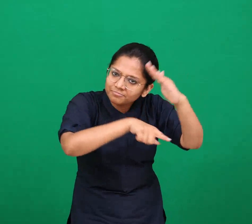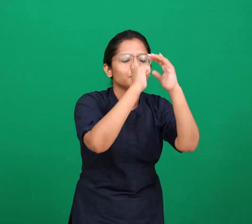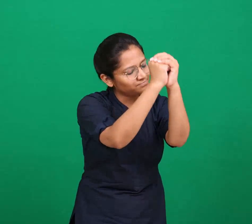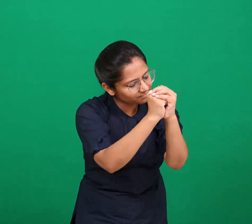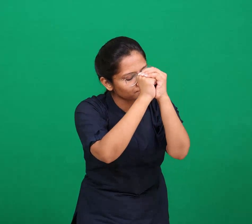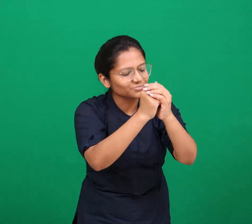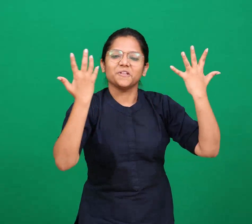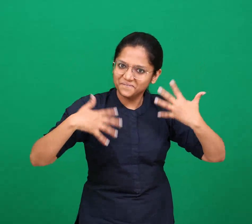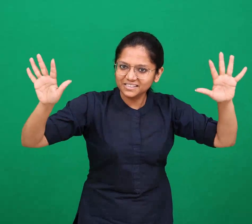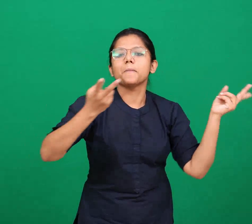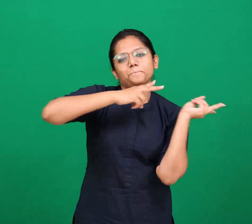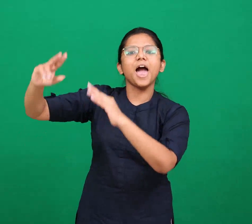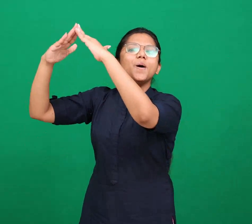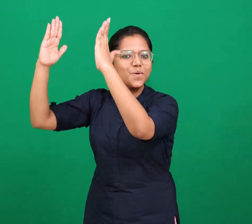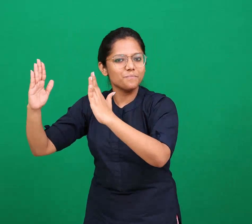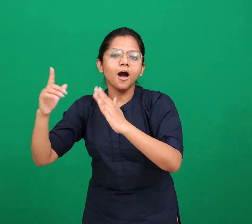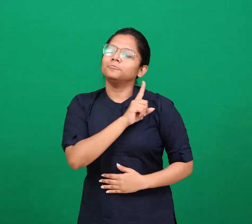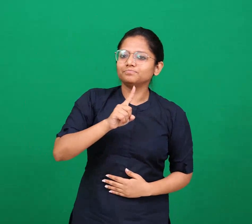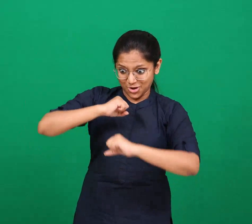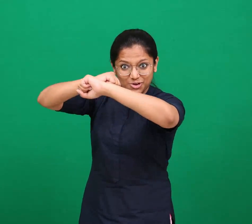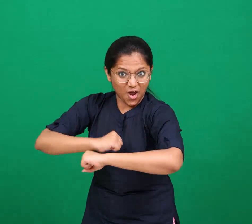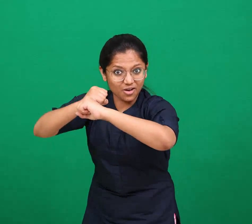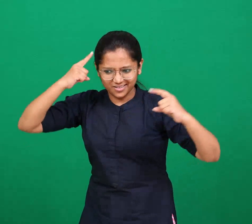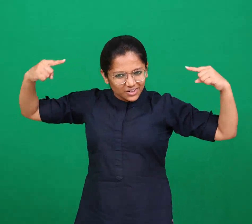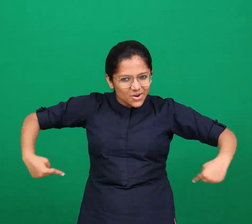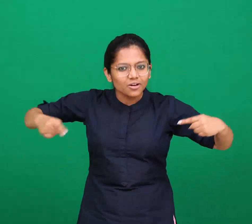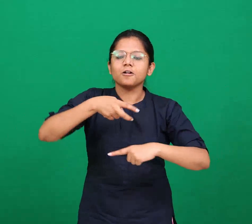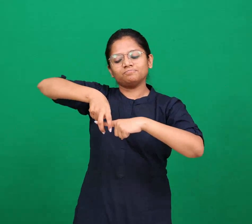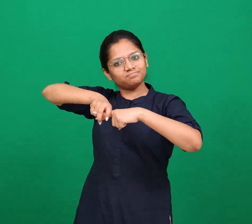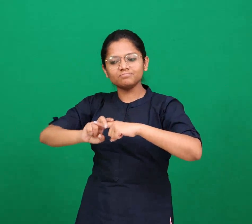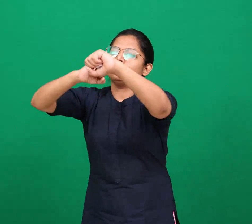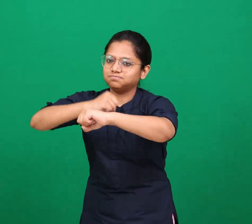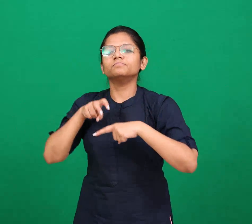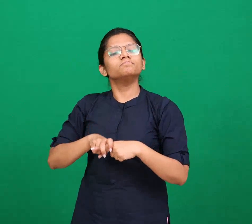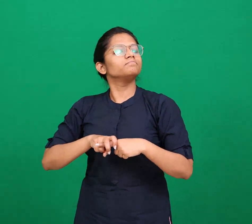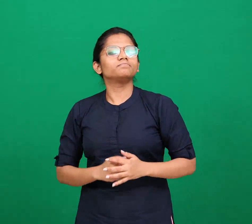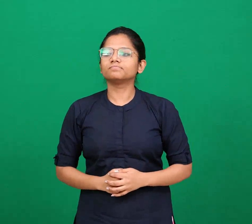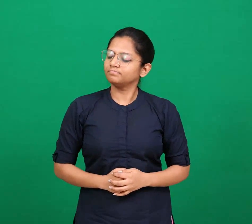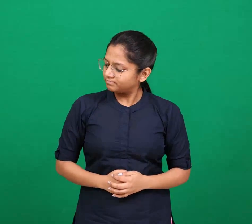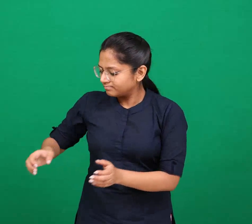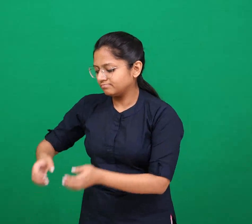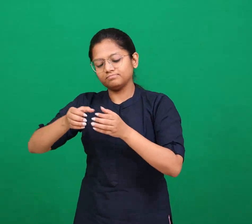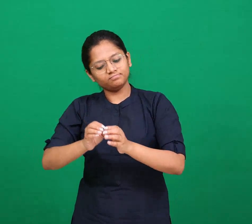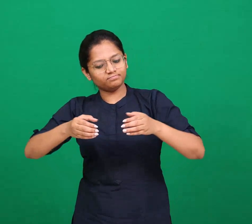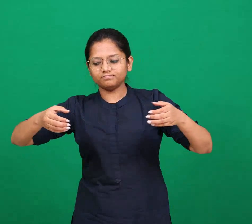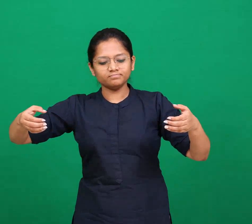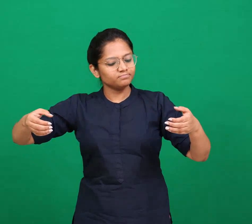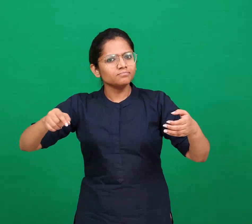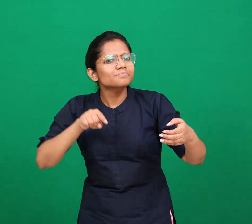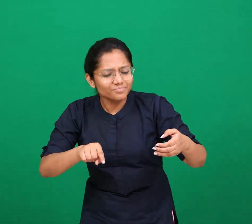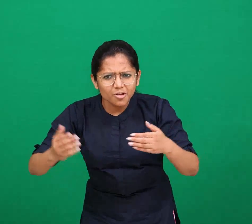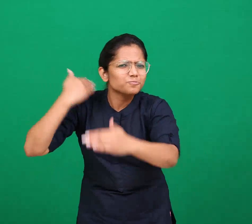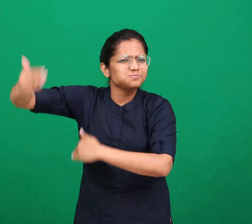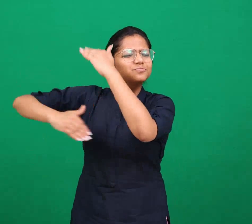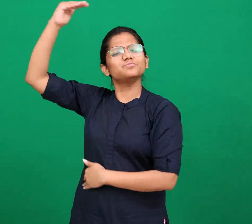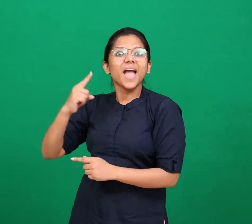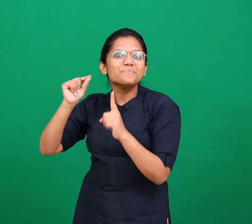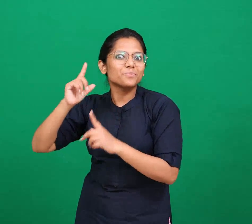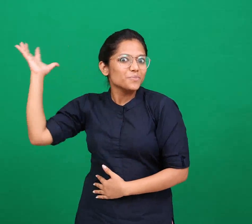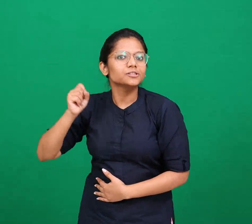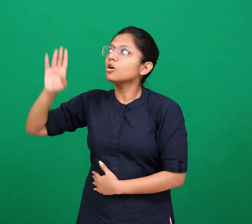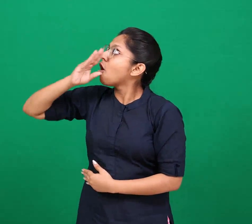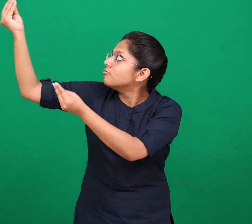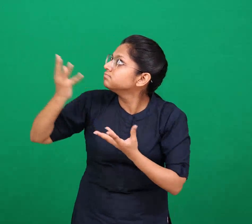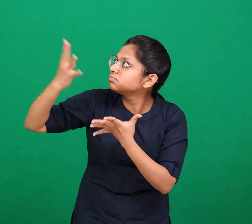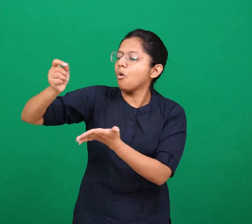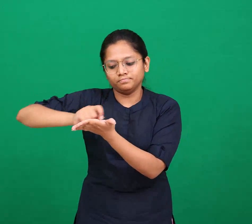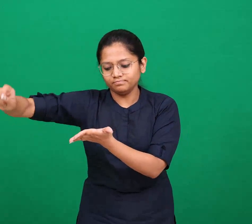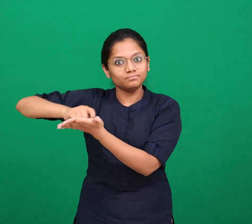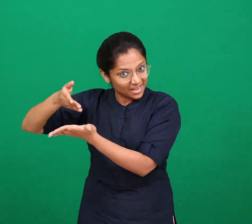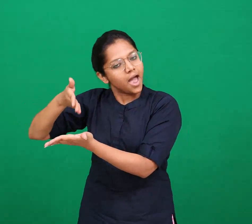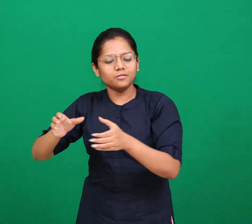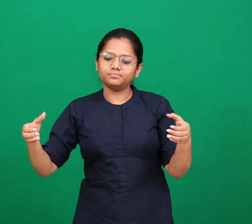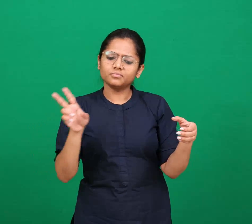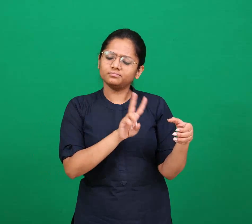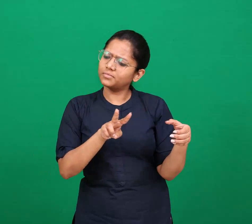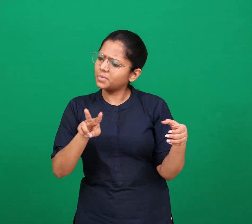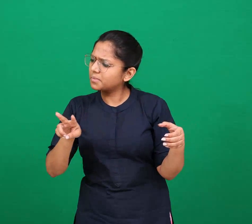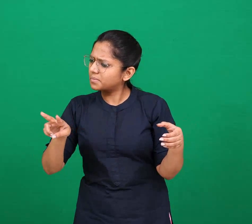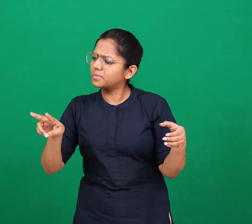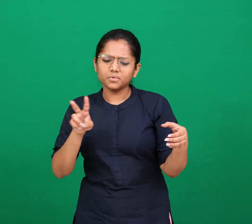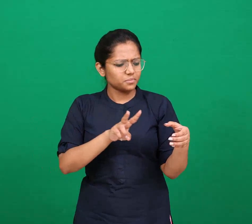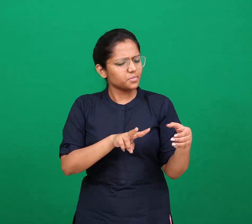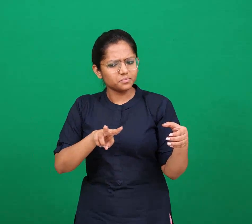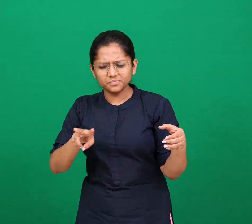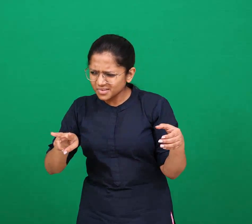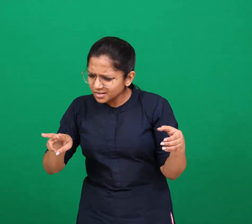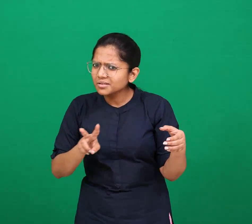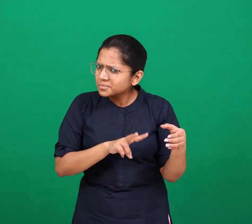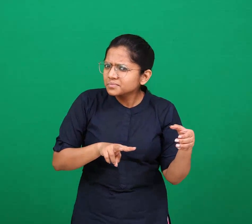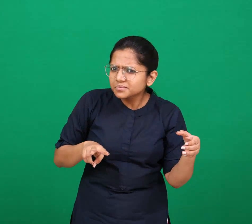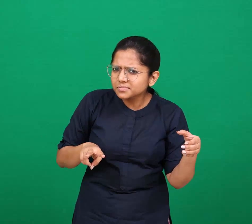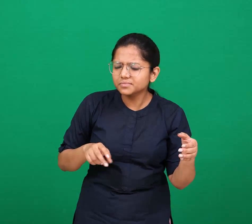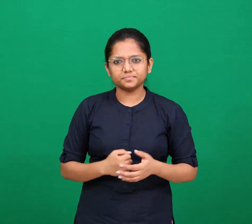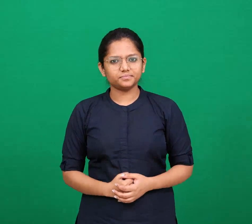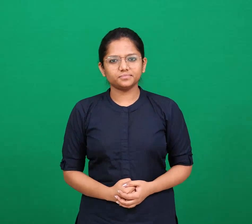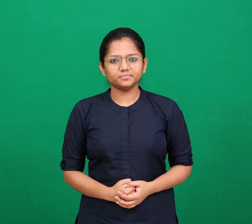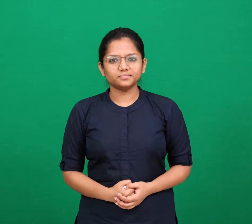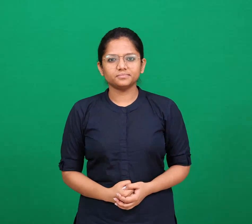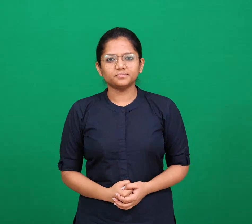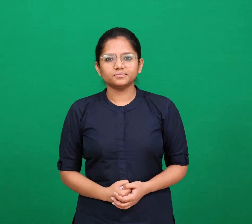He had gone to Jerusalem to worship, and on his return was sitting in his chariot reading Isaiah the prophet.